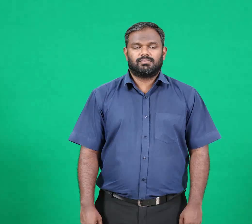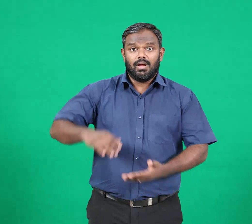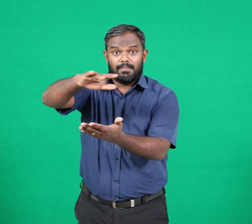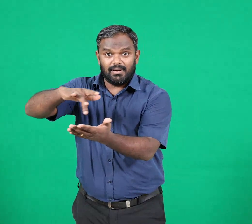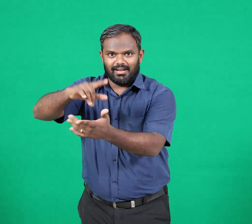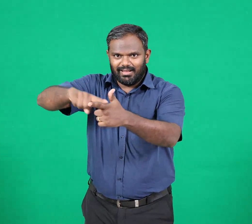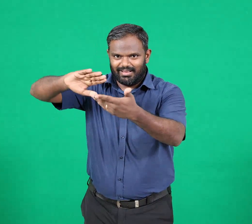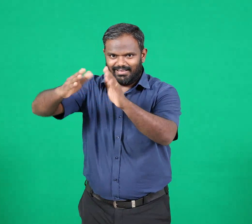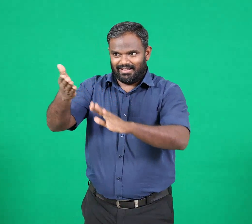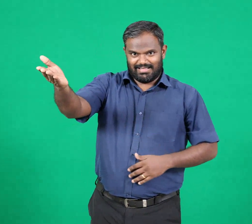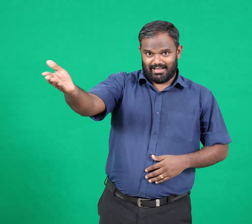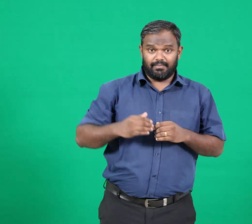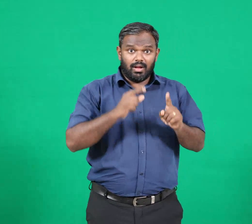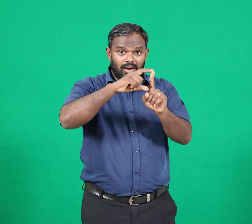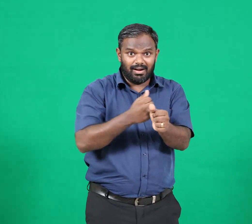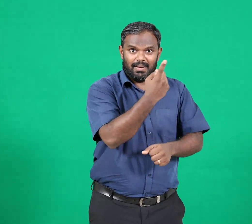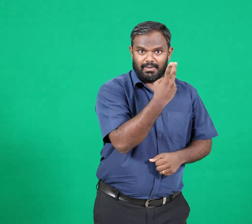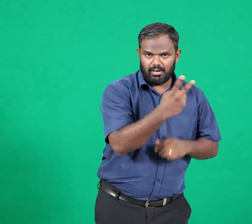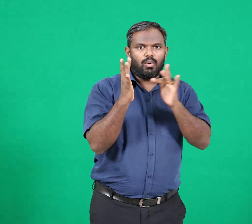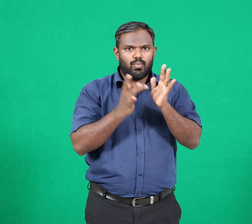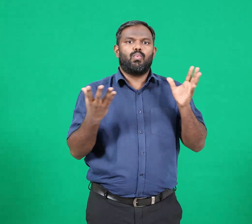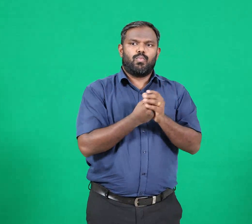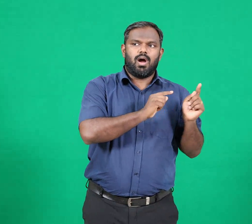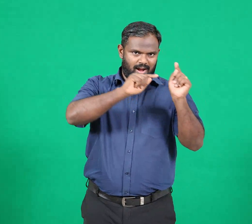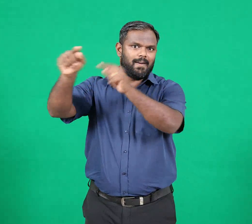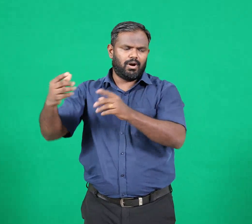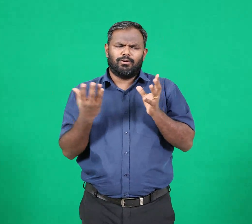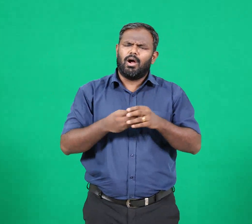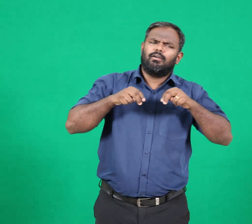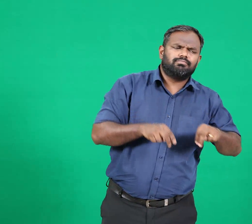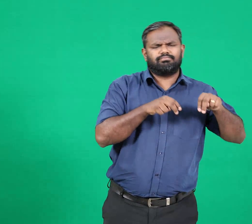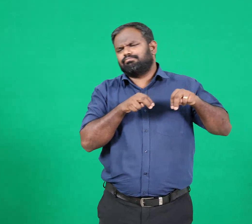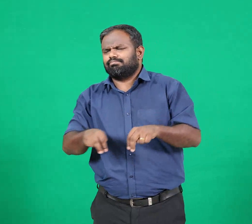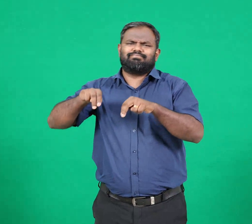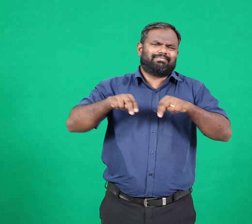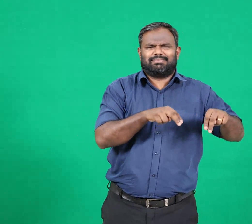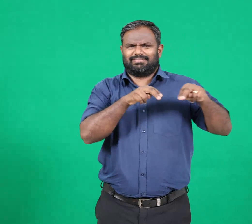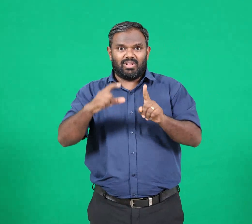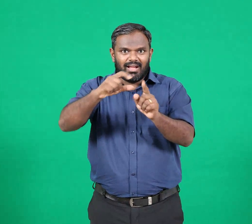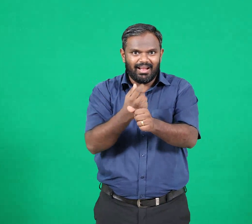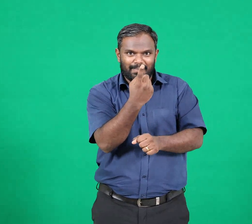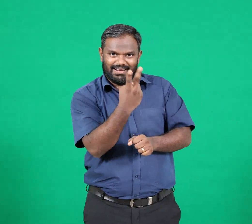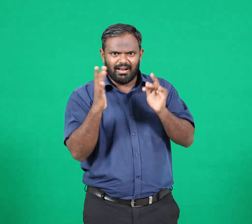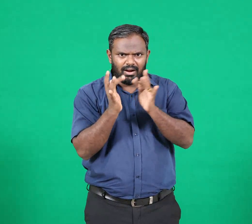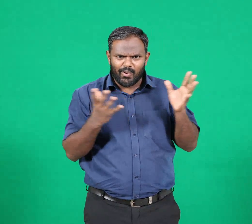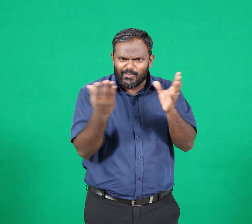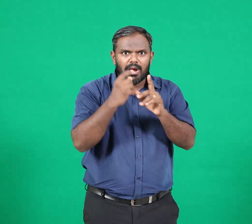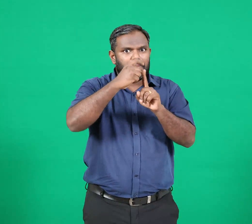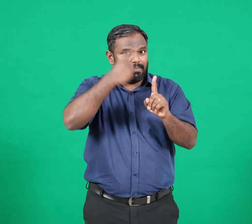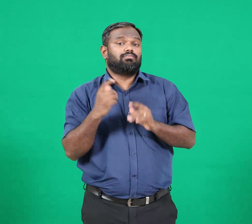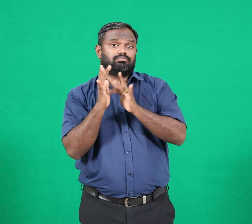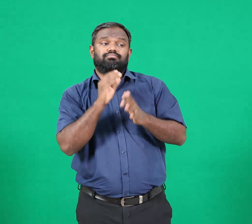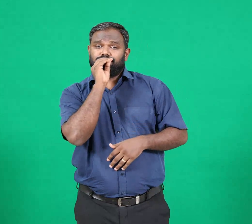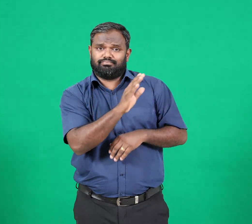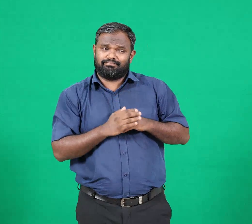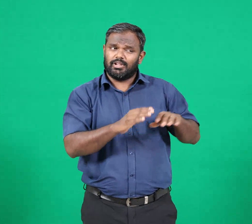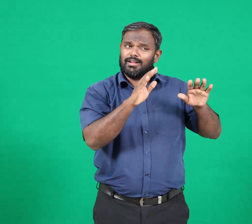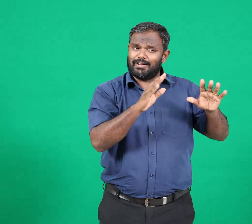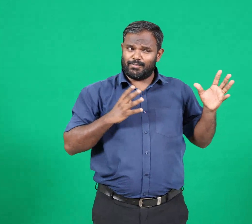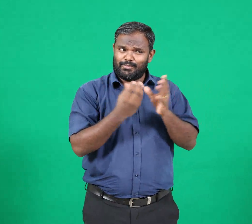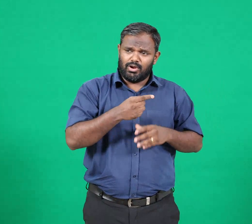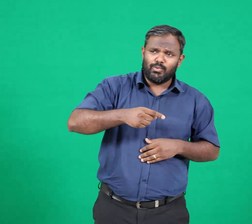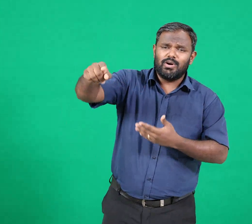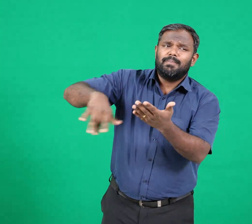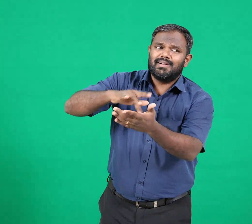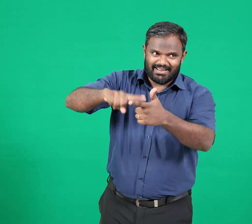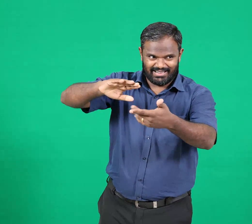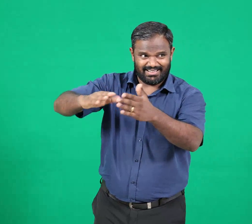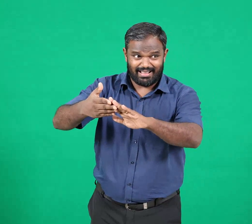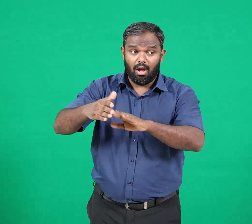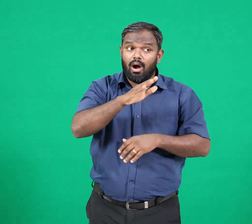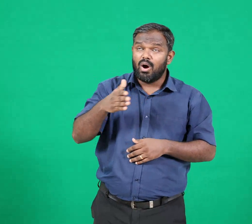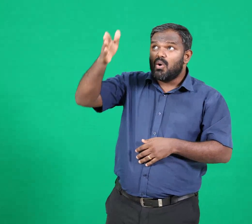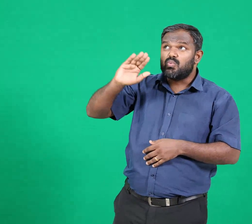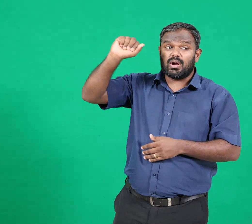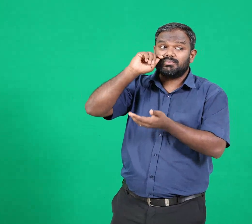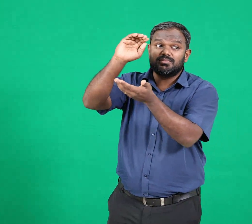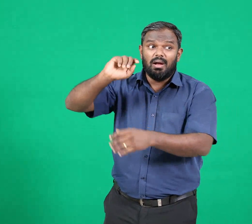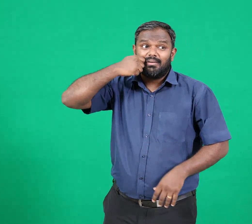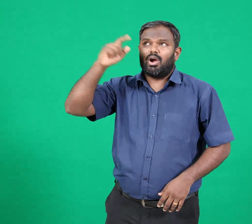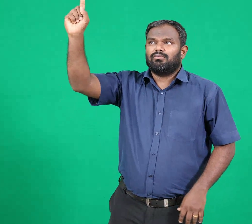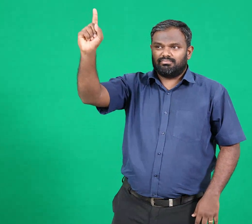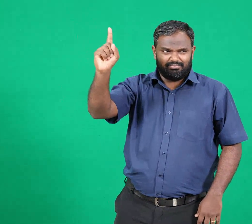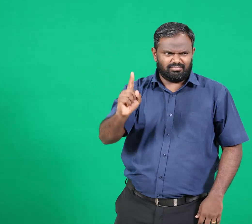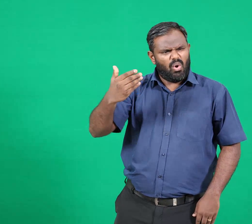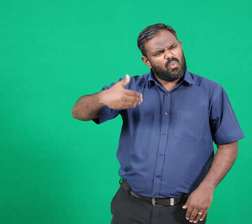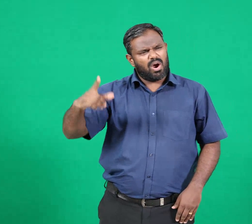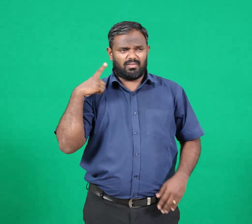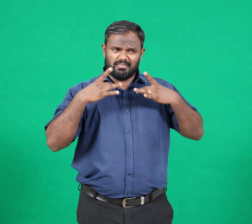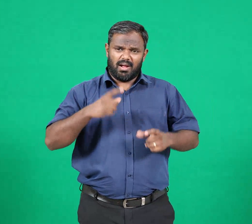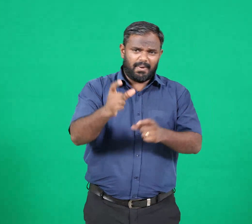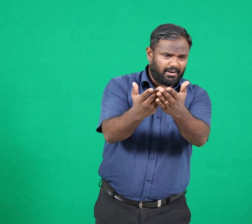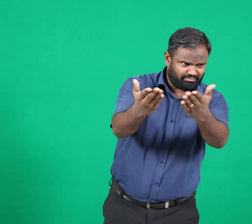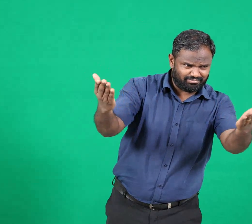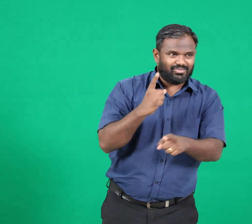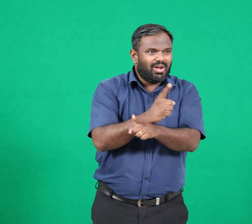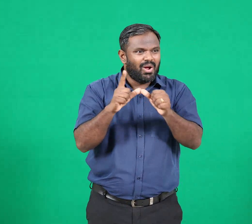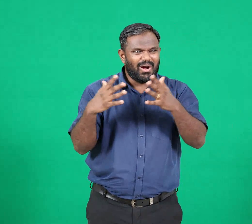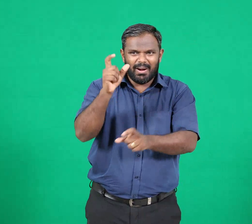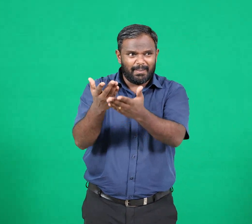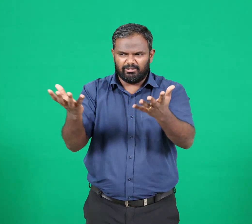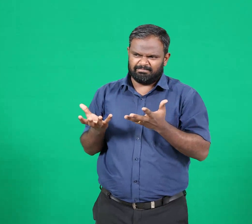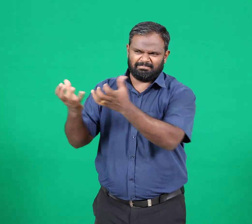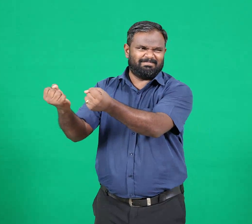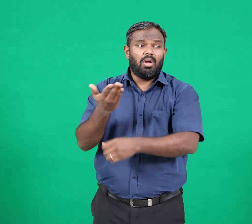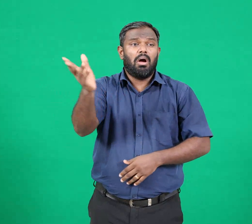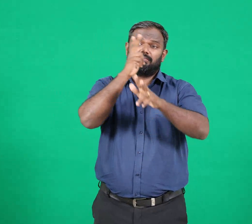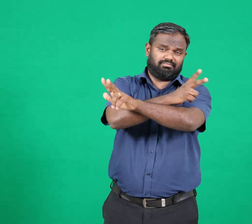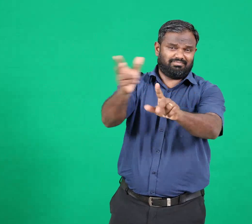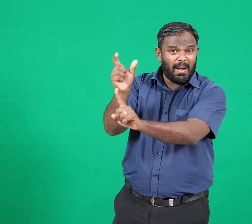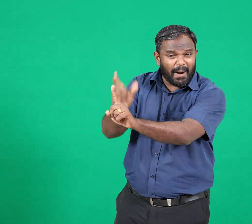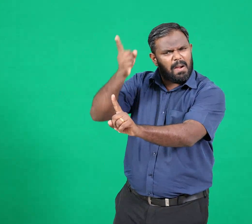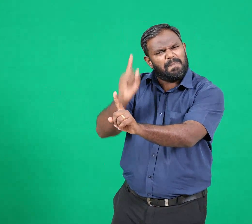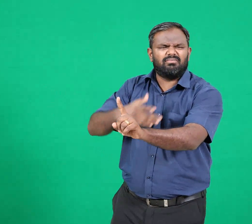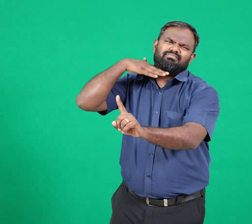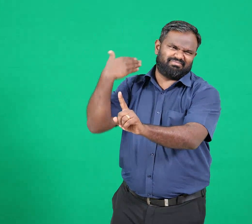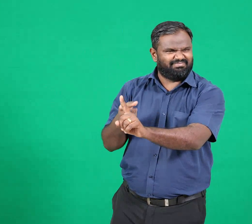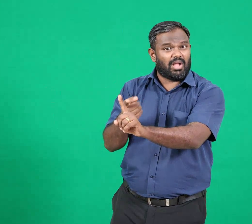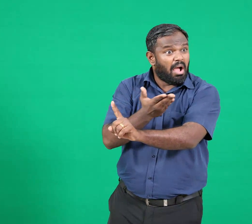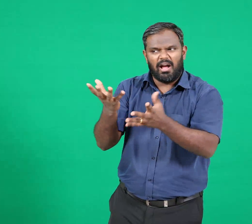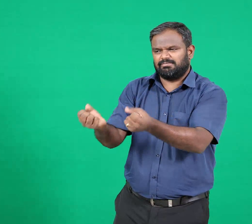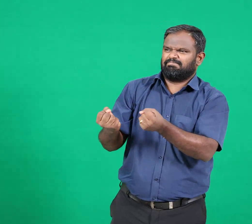As Jesus was going up to Jerusalem, He took the twelve disciples aside and said, "Look, we are going up to Jerusalem, and the Son of Man will be delivered over to the chief priests and scribes.